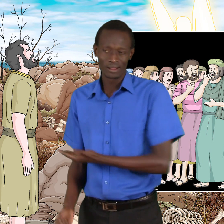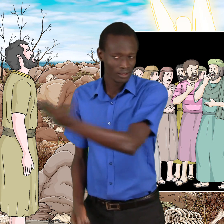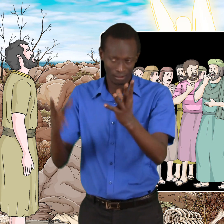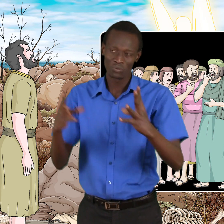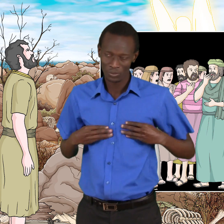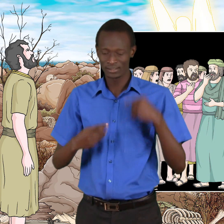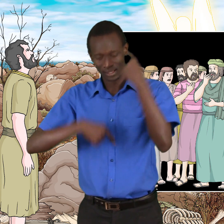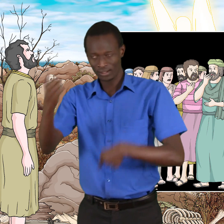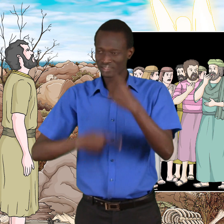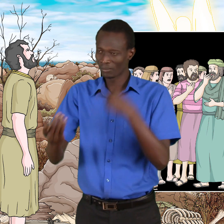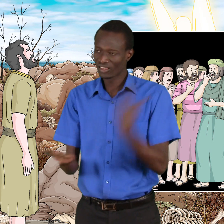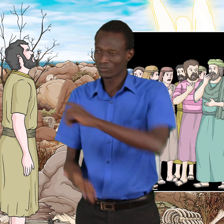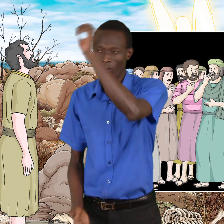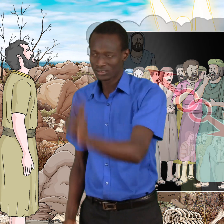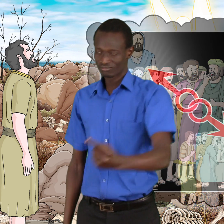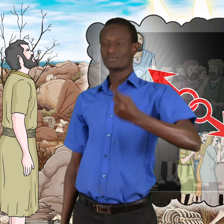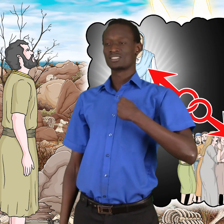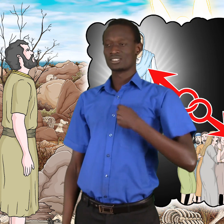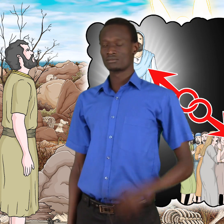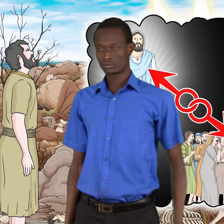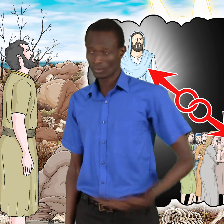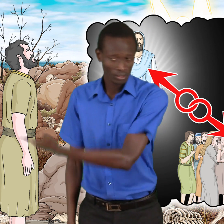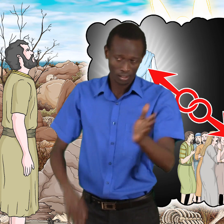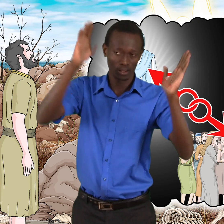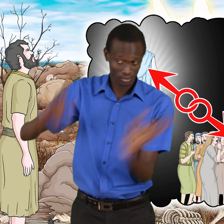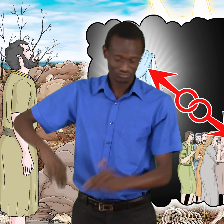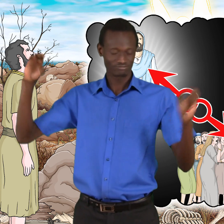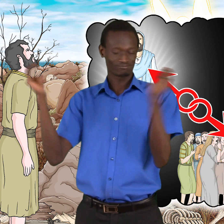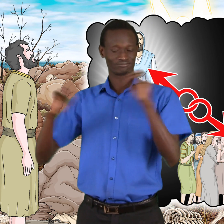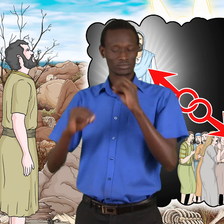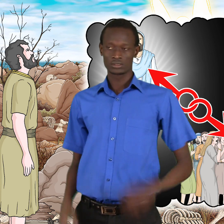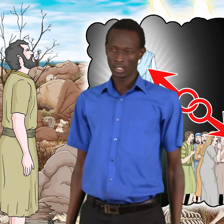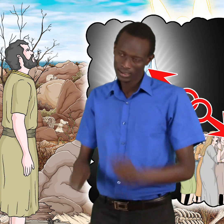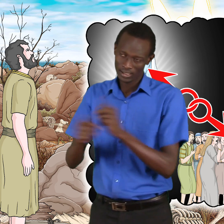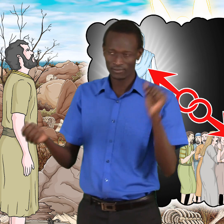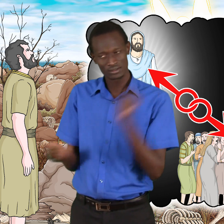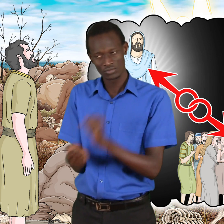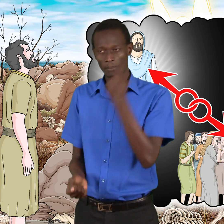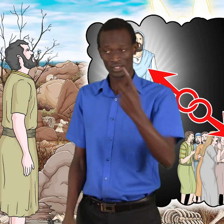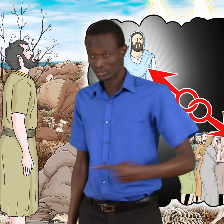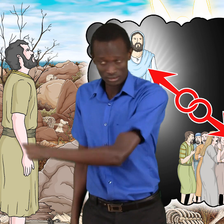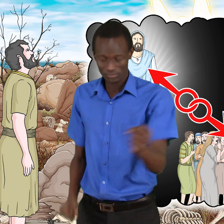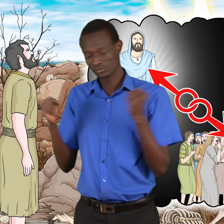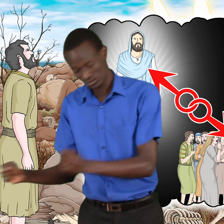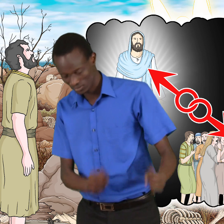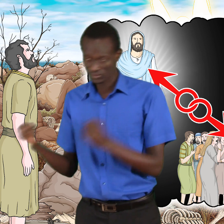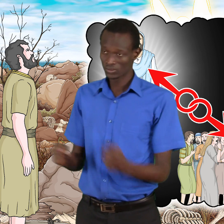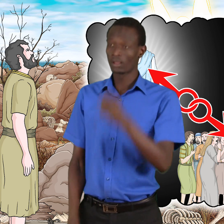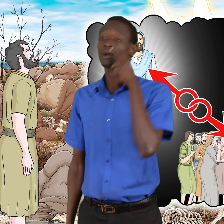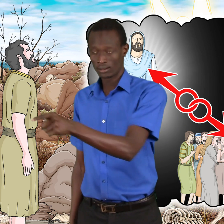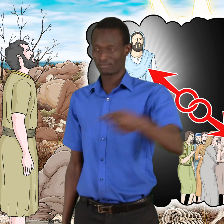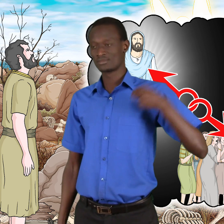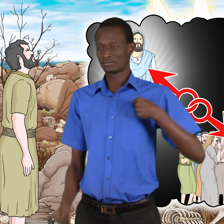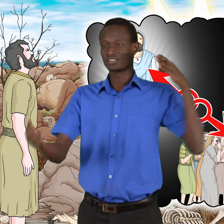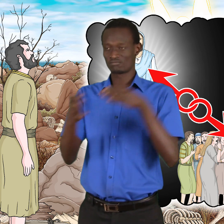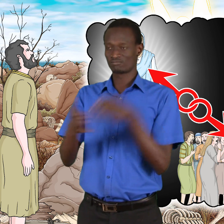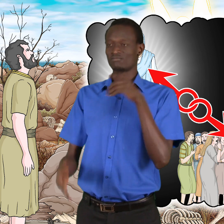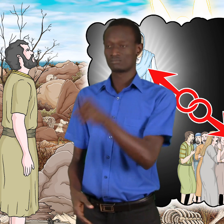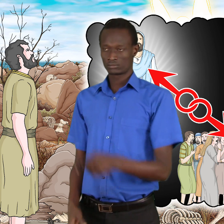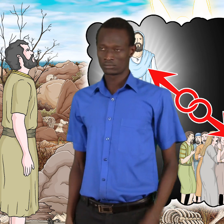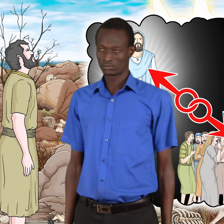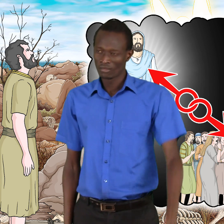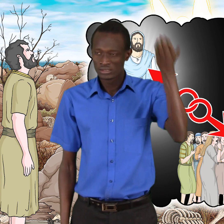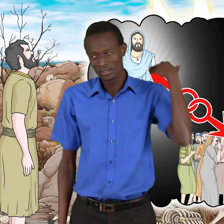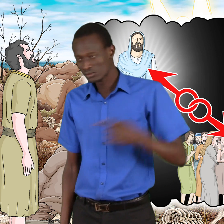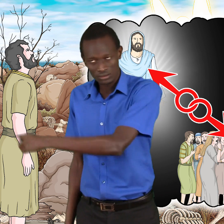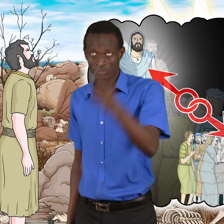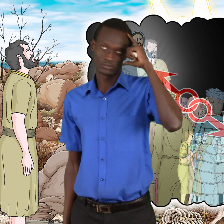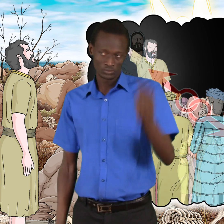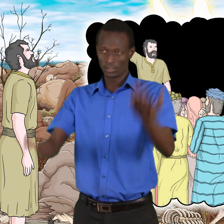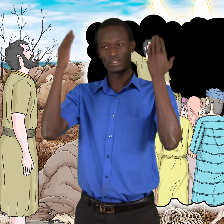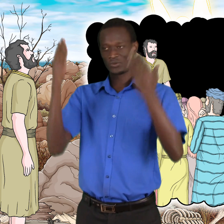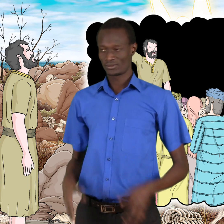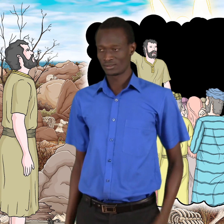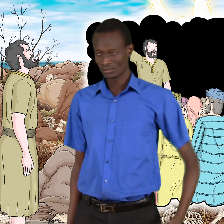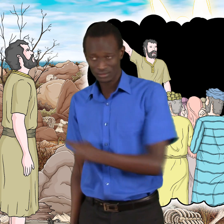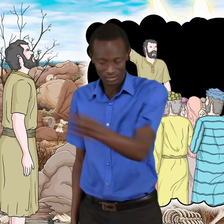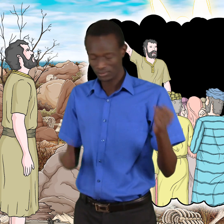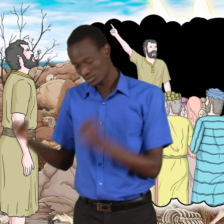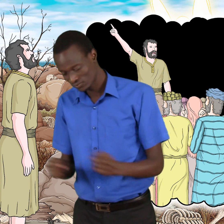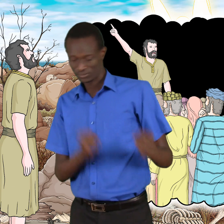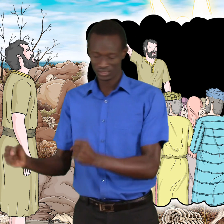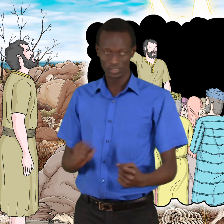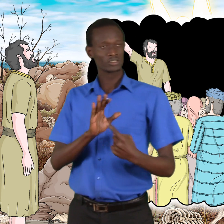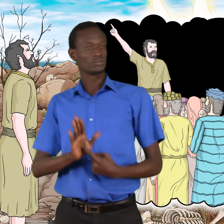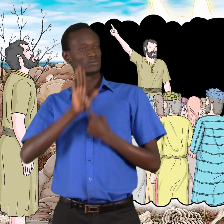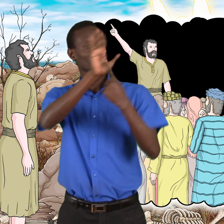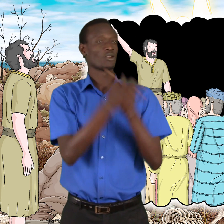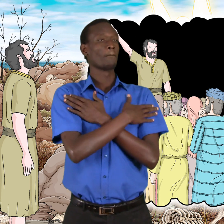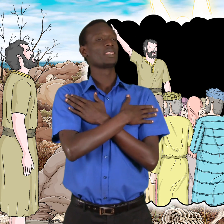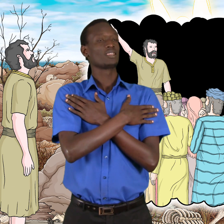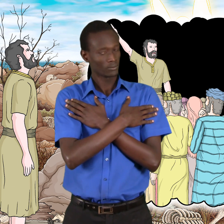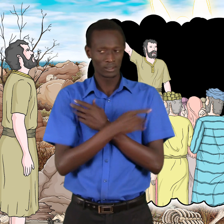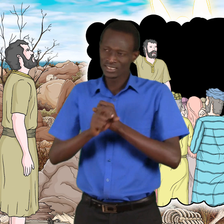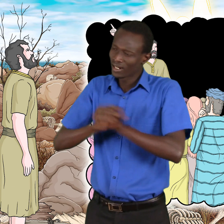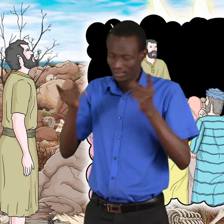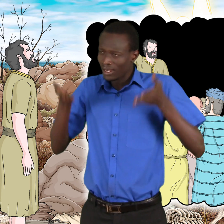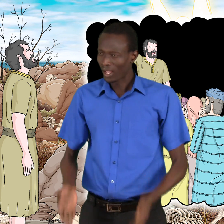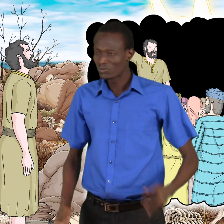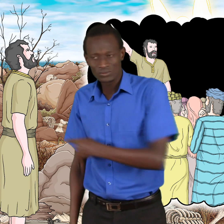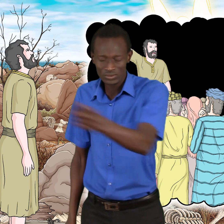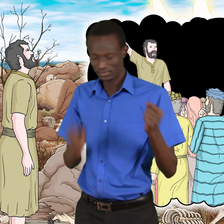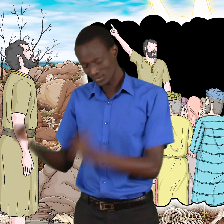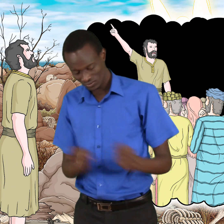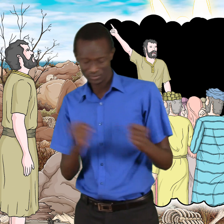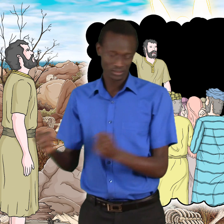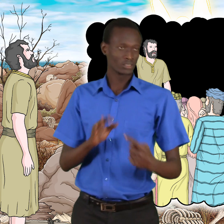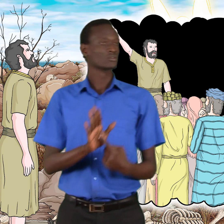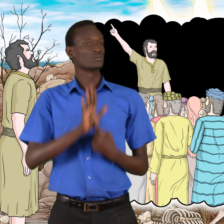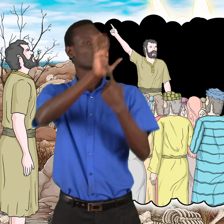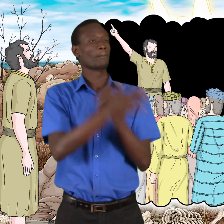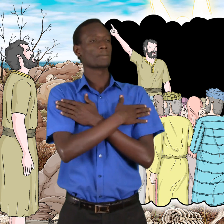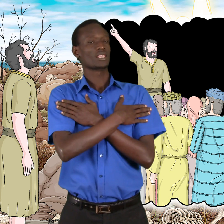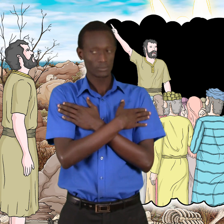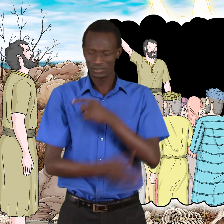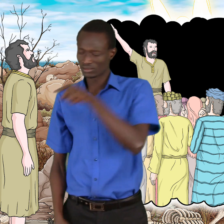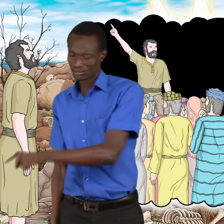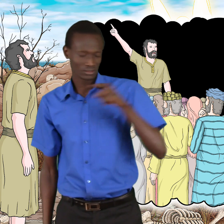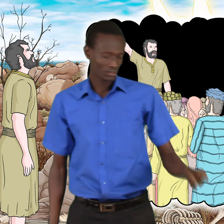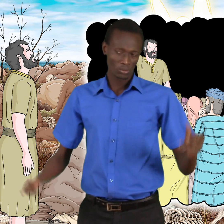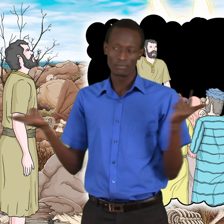Without growing weary, you have persevered and endured many things for the sake of My name.